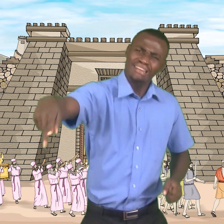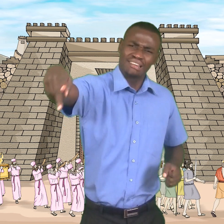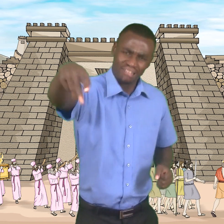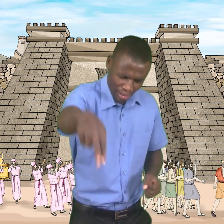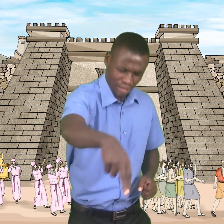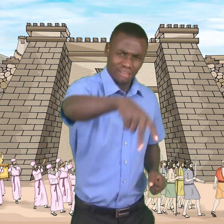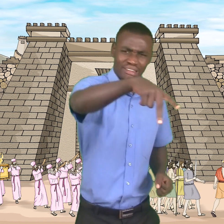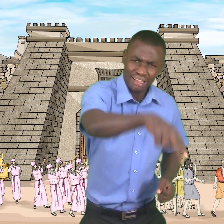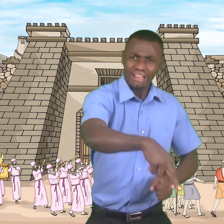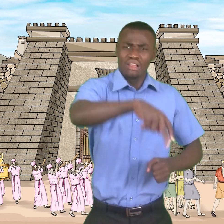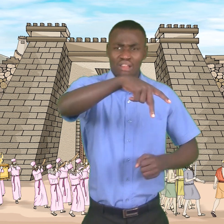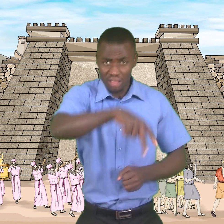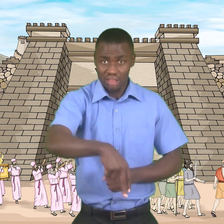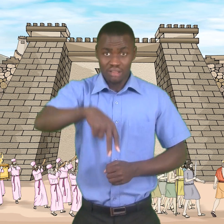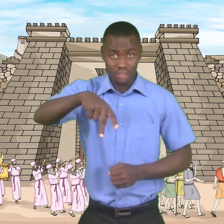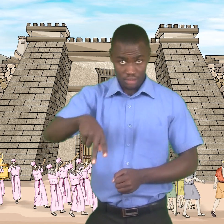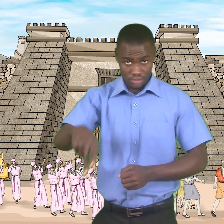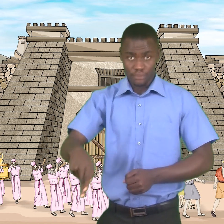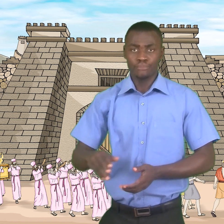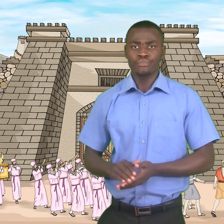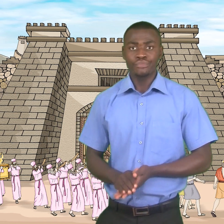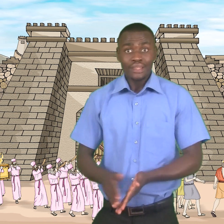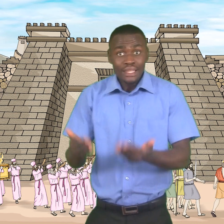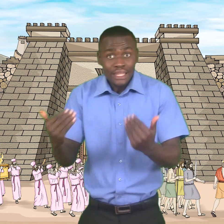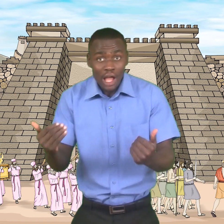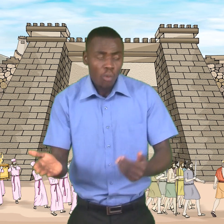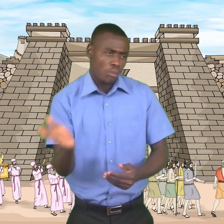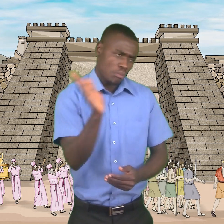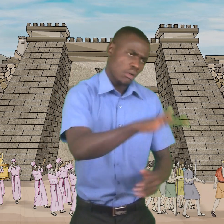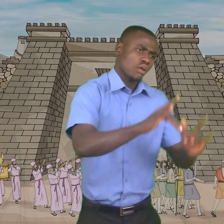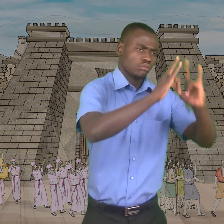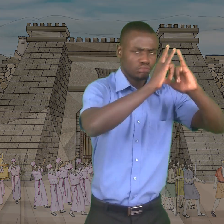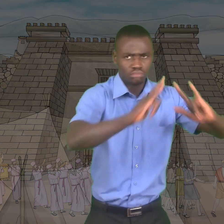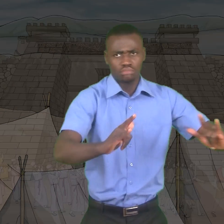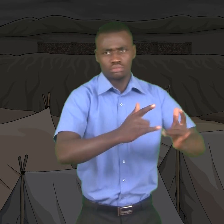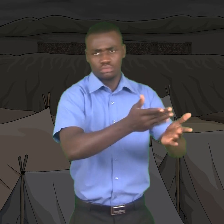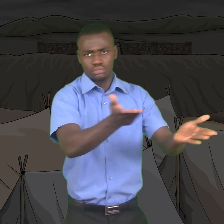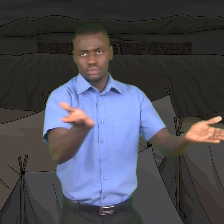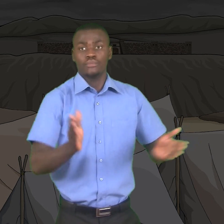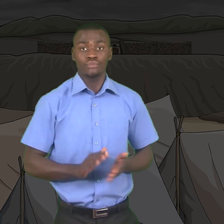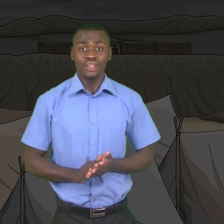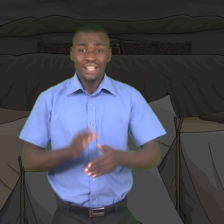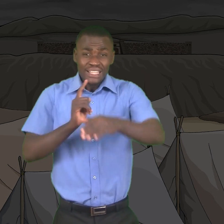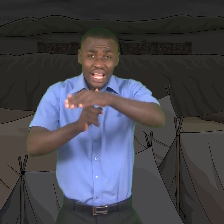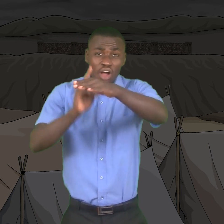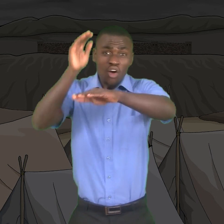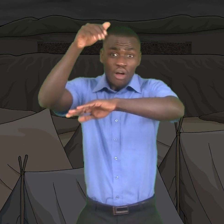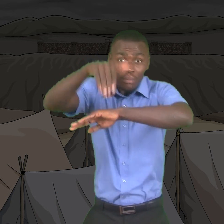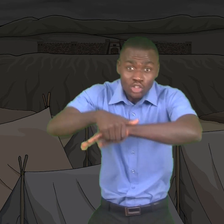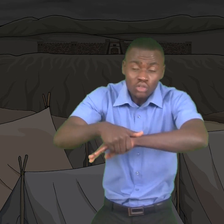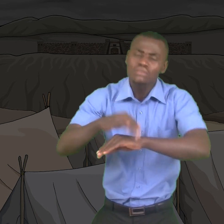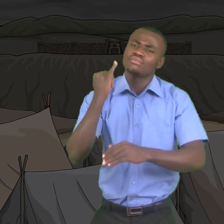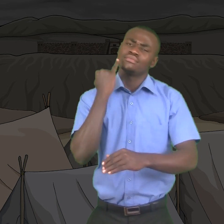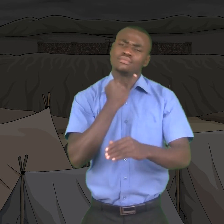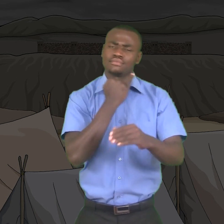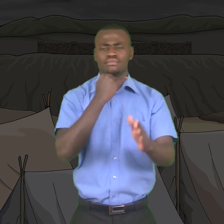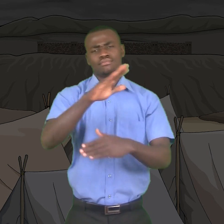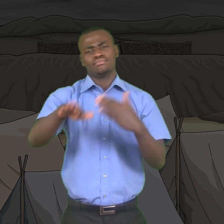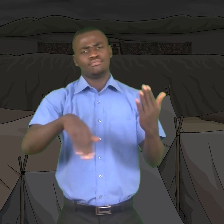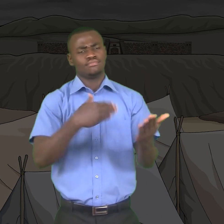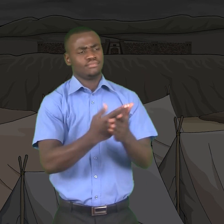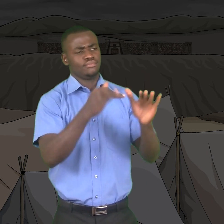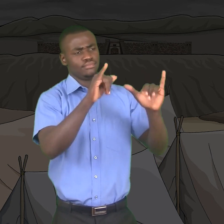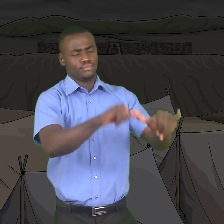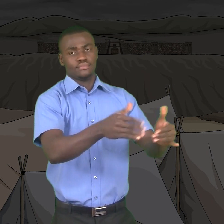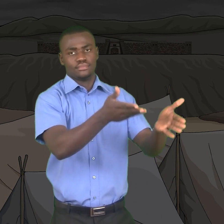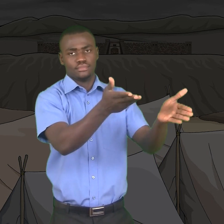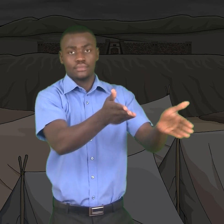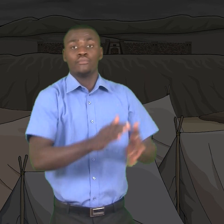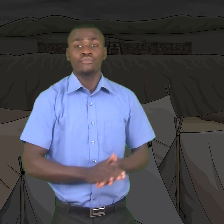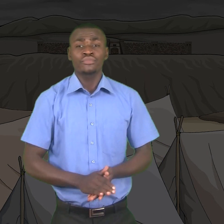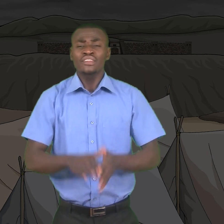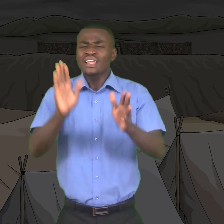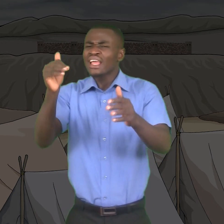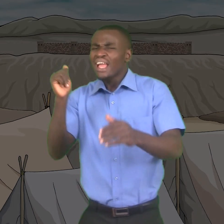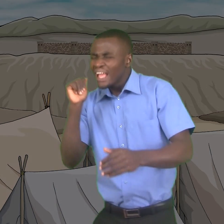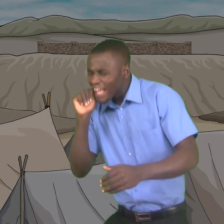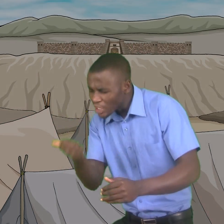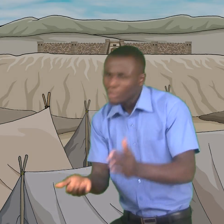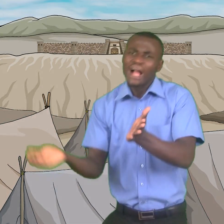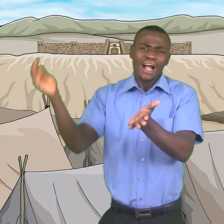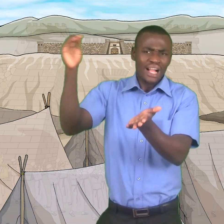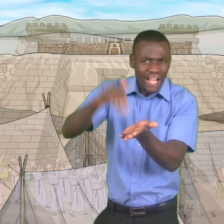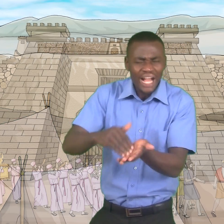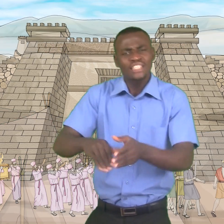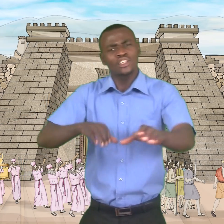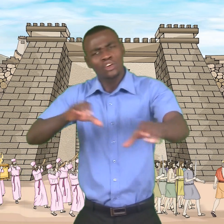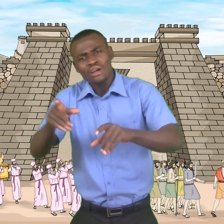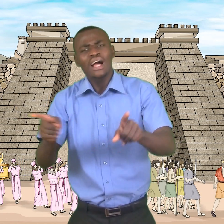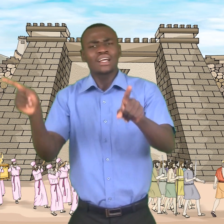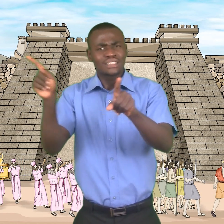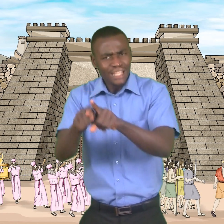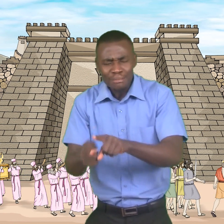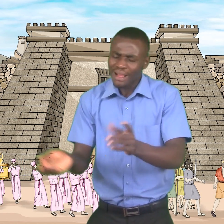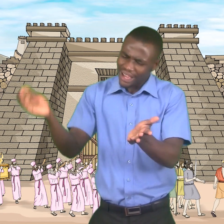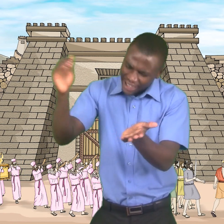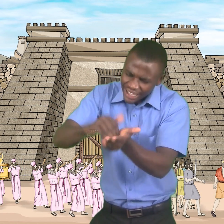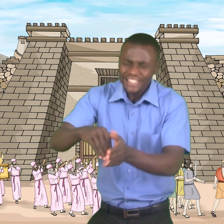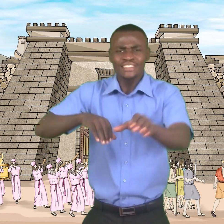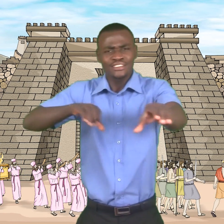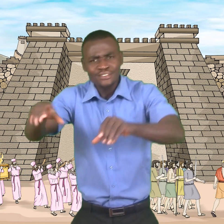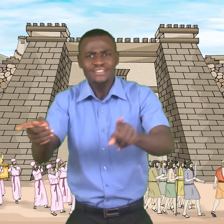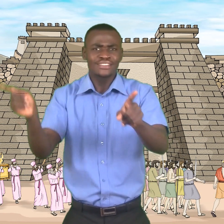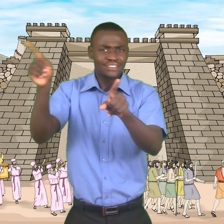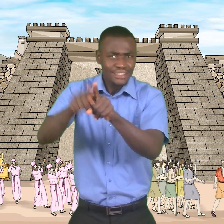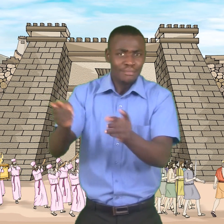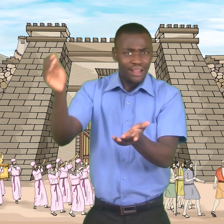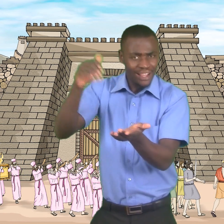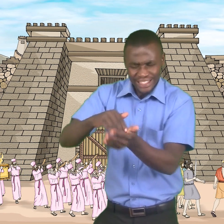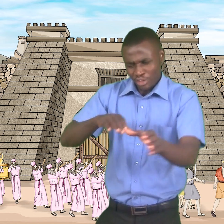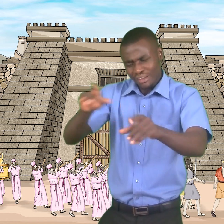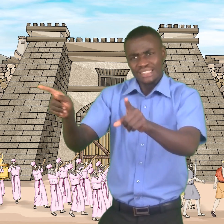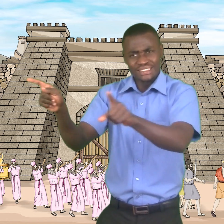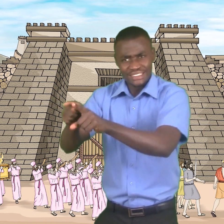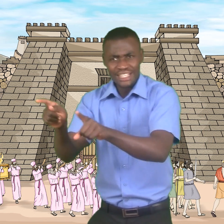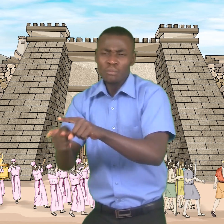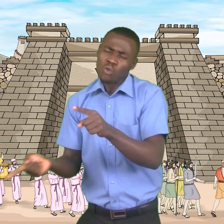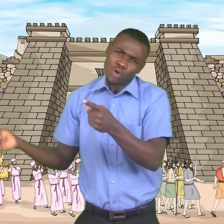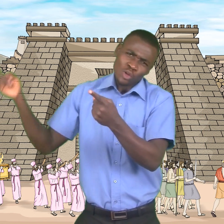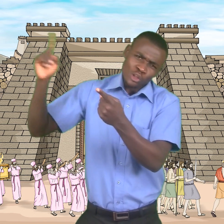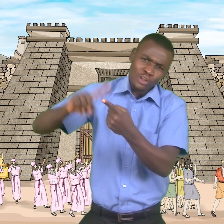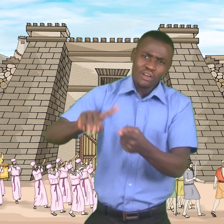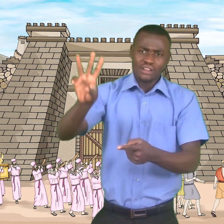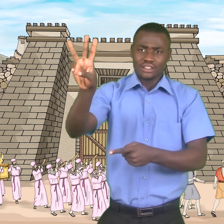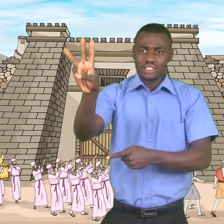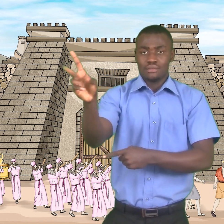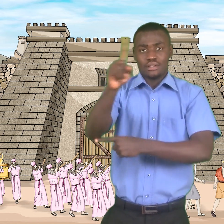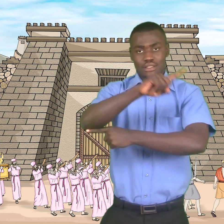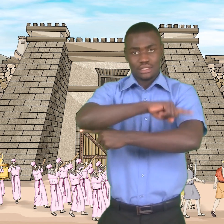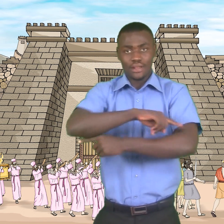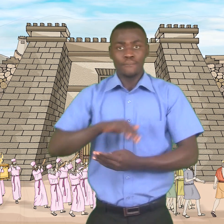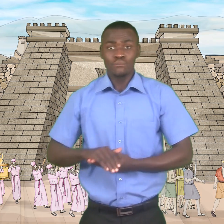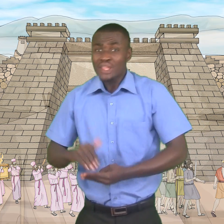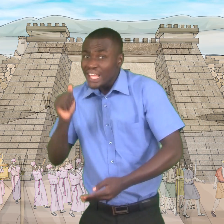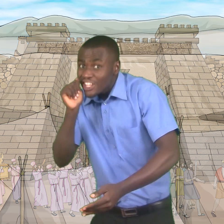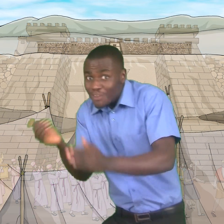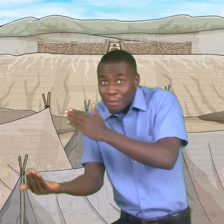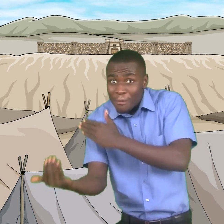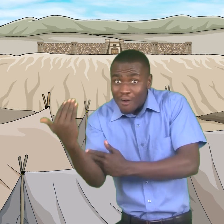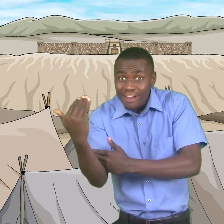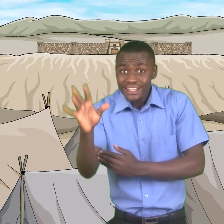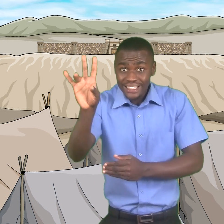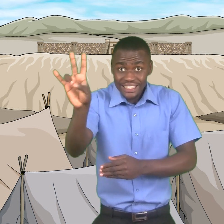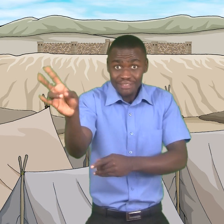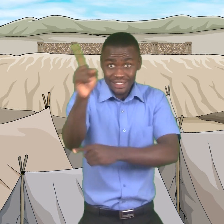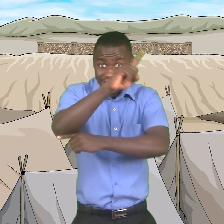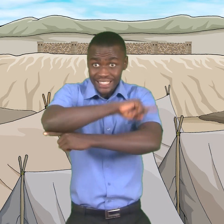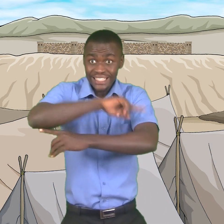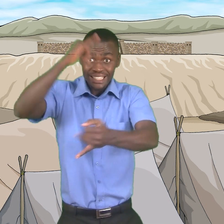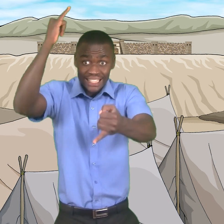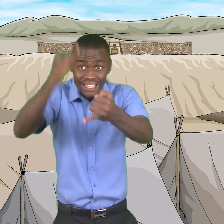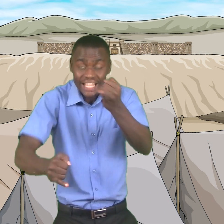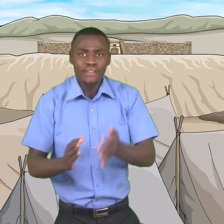So on the second day they marched around the city once and returned to the camp. They did this for six days.